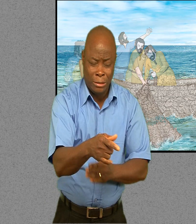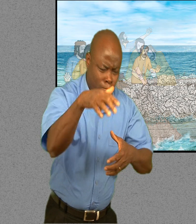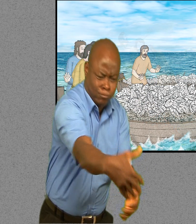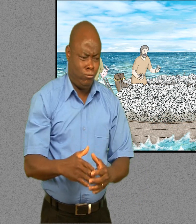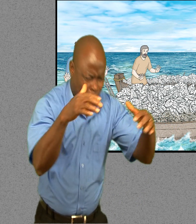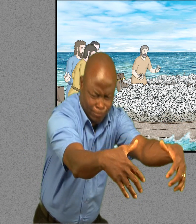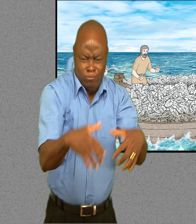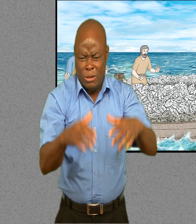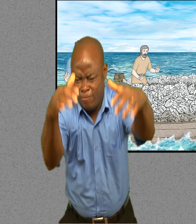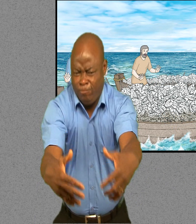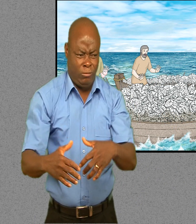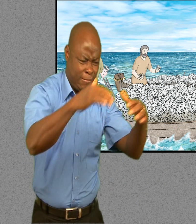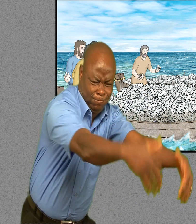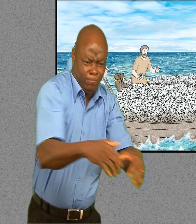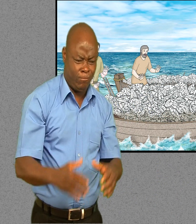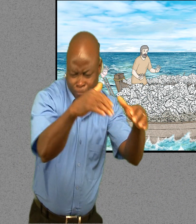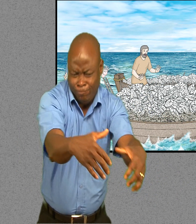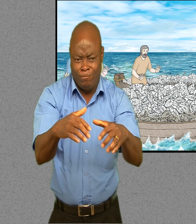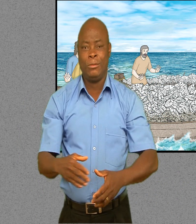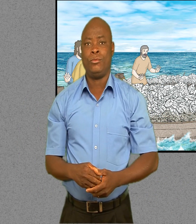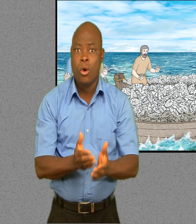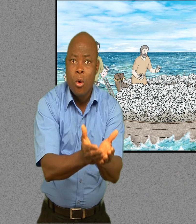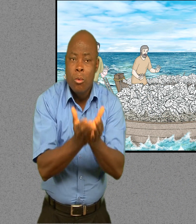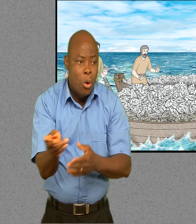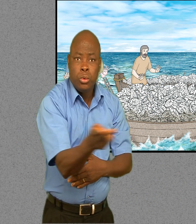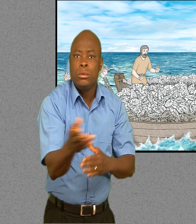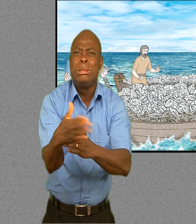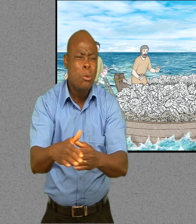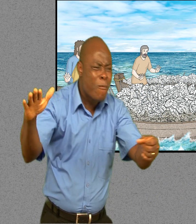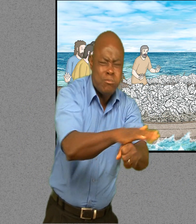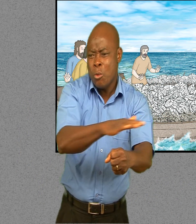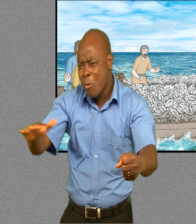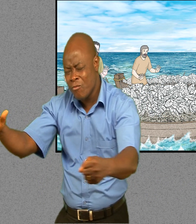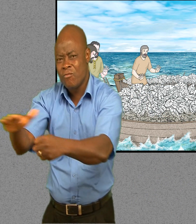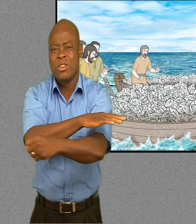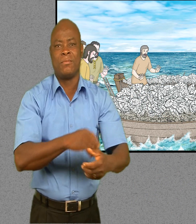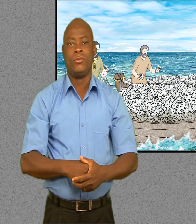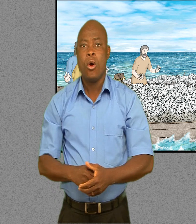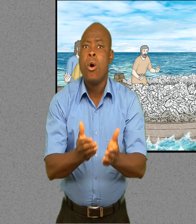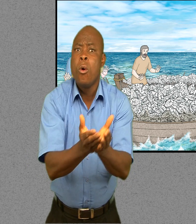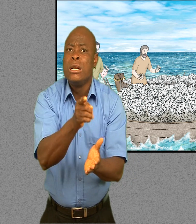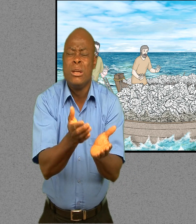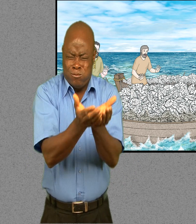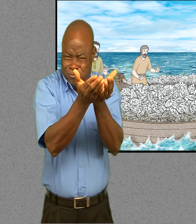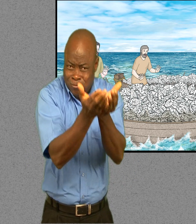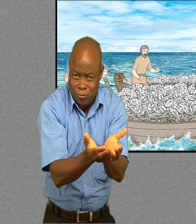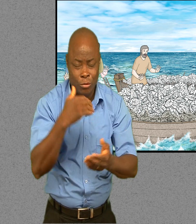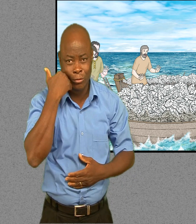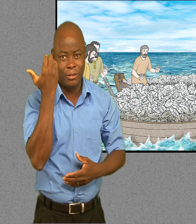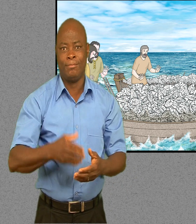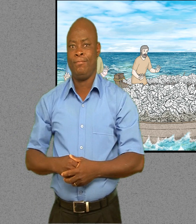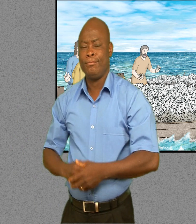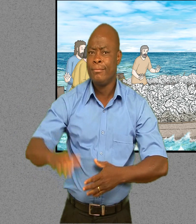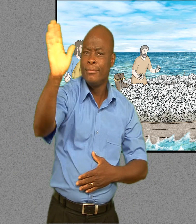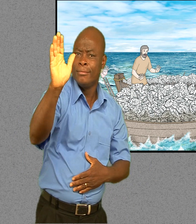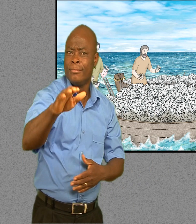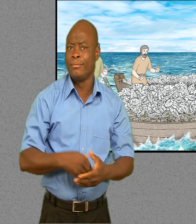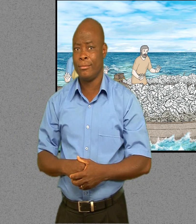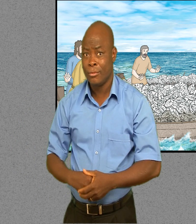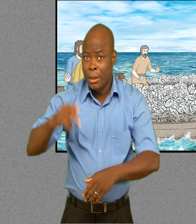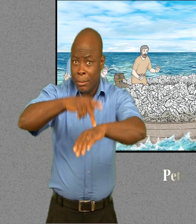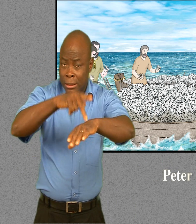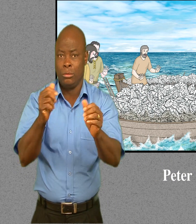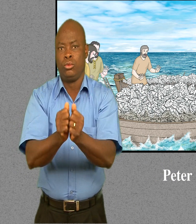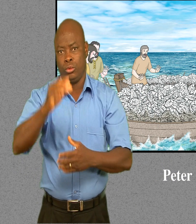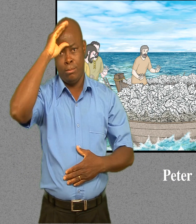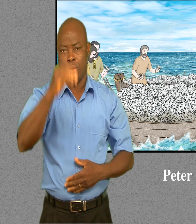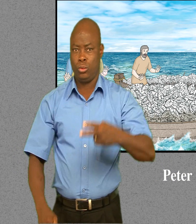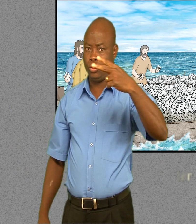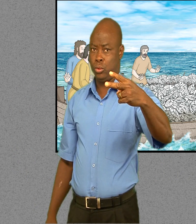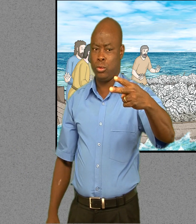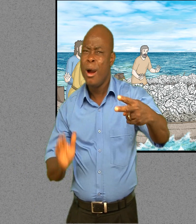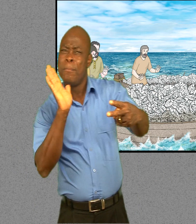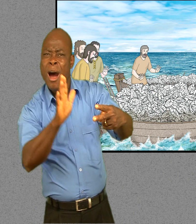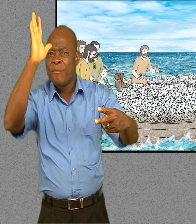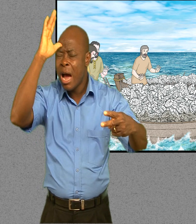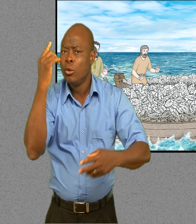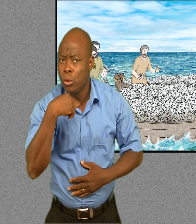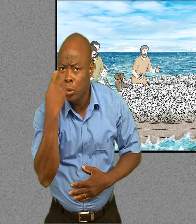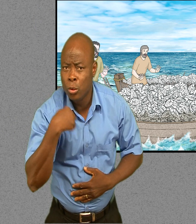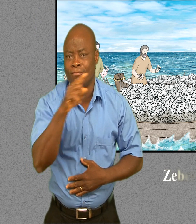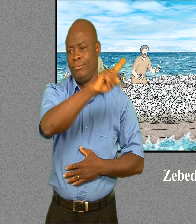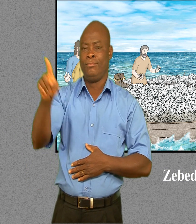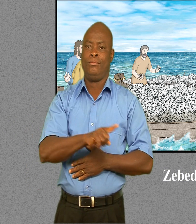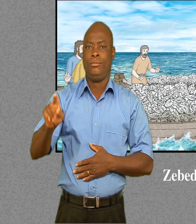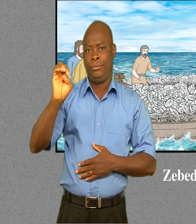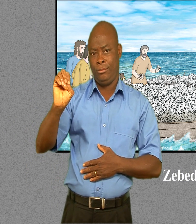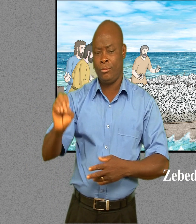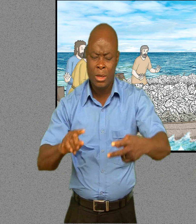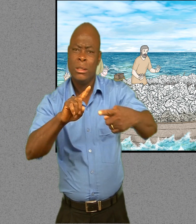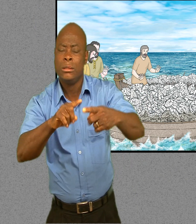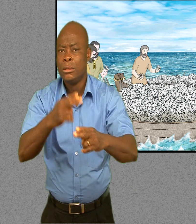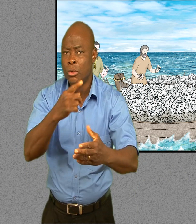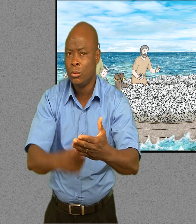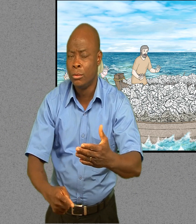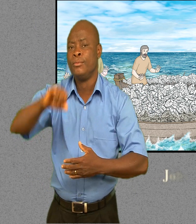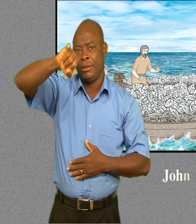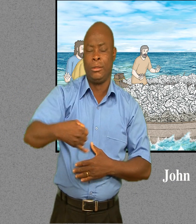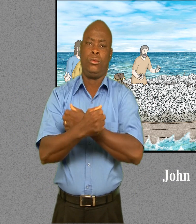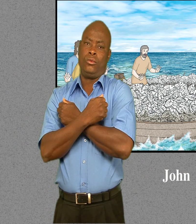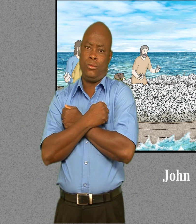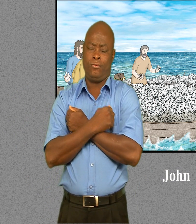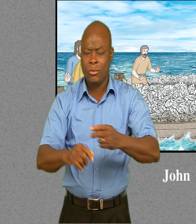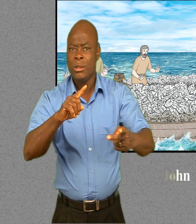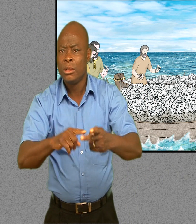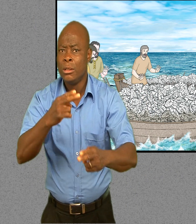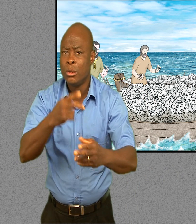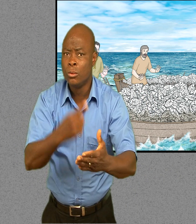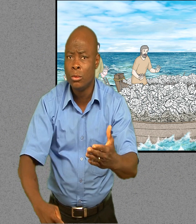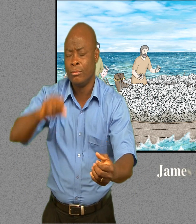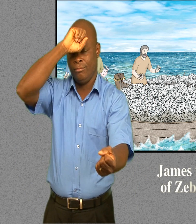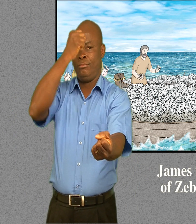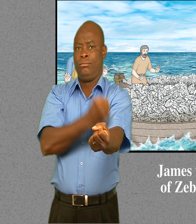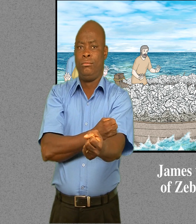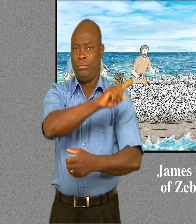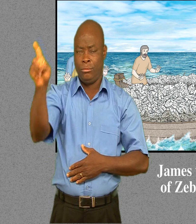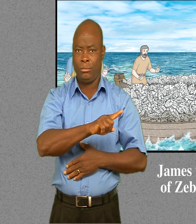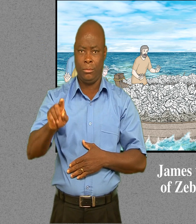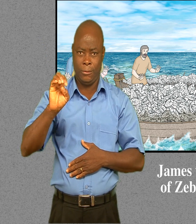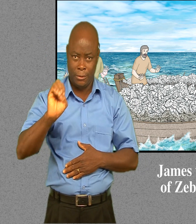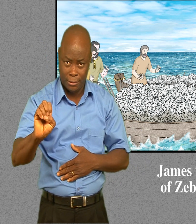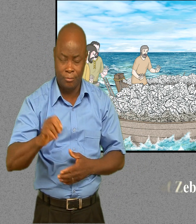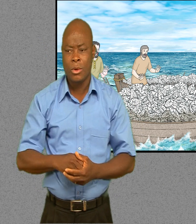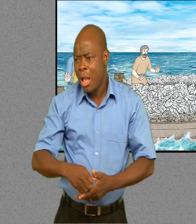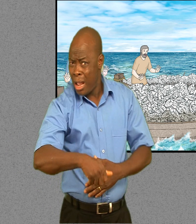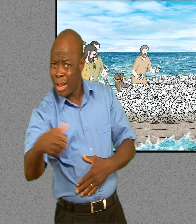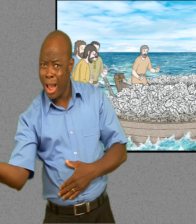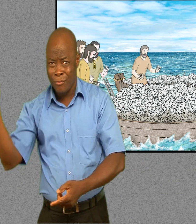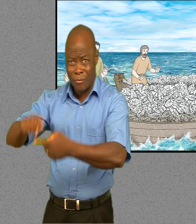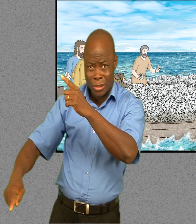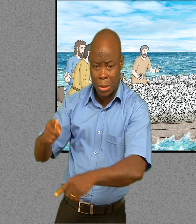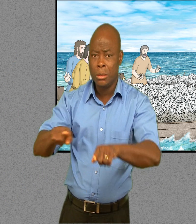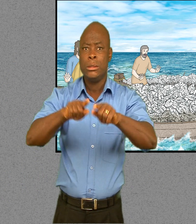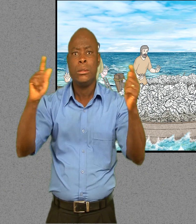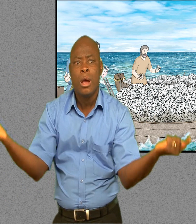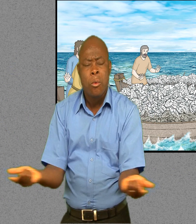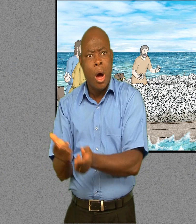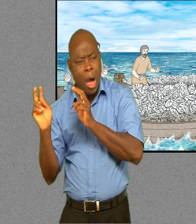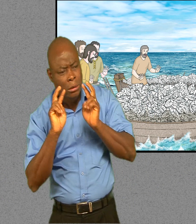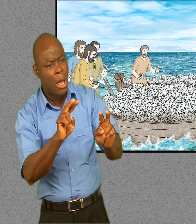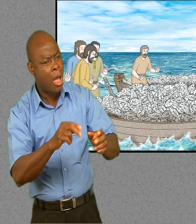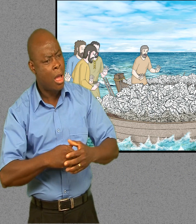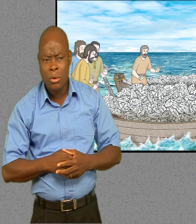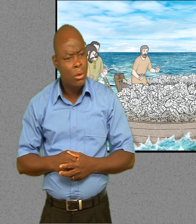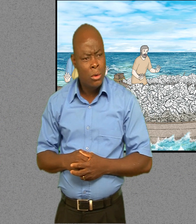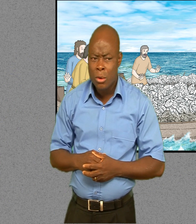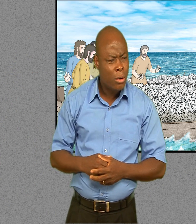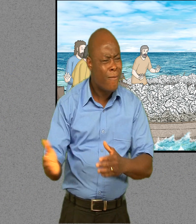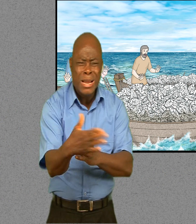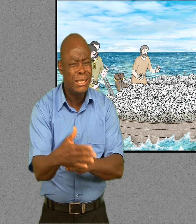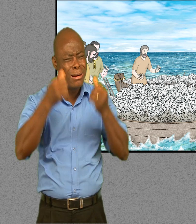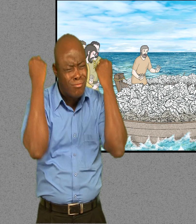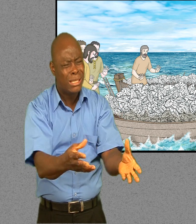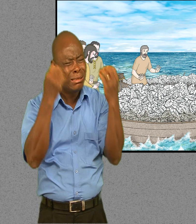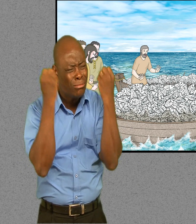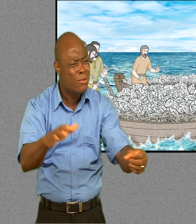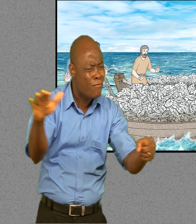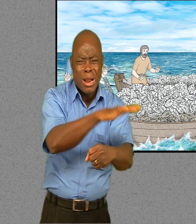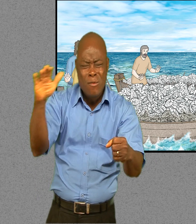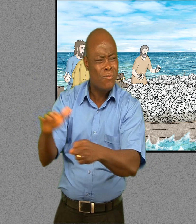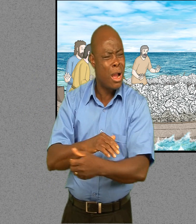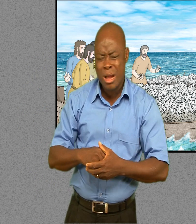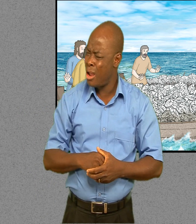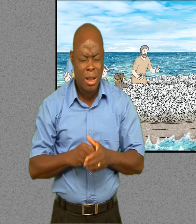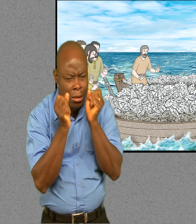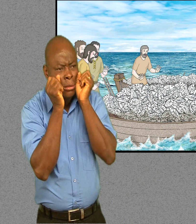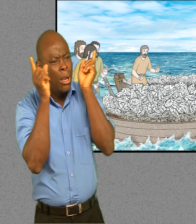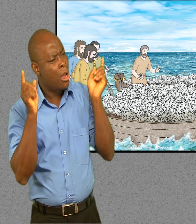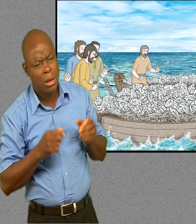When Simon Peter saw this, he fell at Jesus’ knees. “Go away from me, Lord,” he said, “for I am a sinful man.”